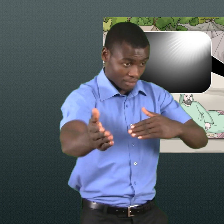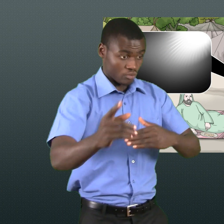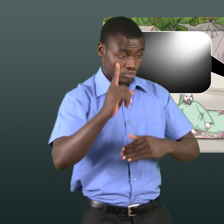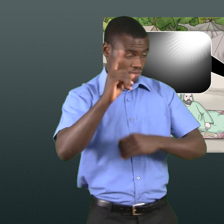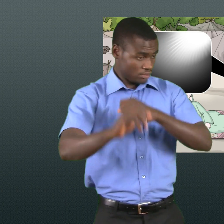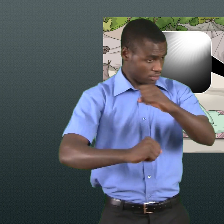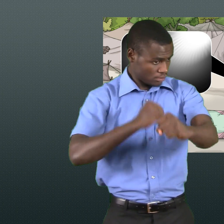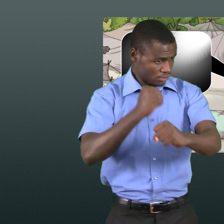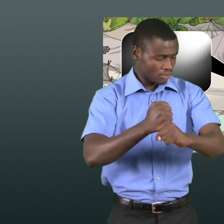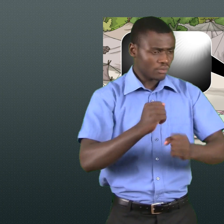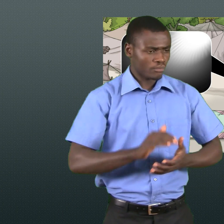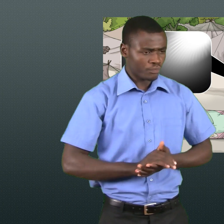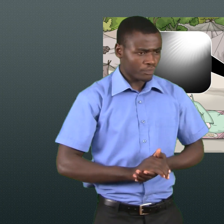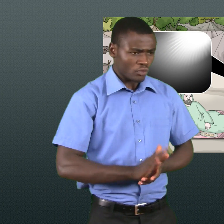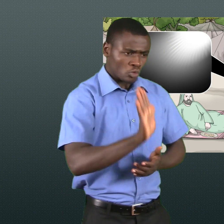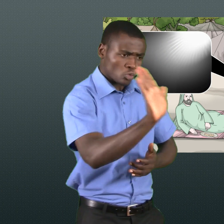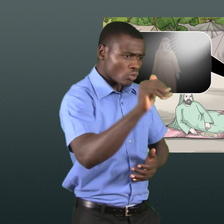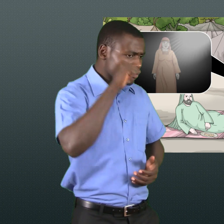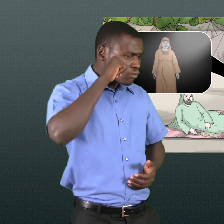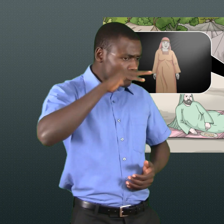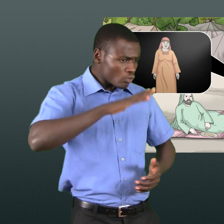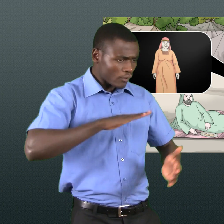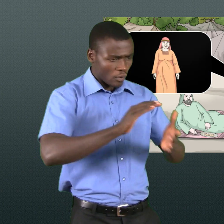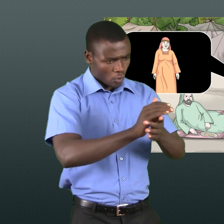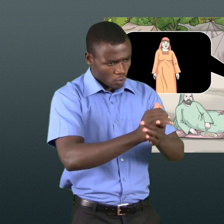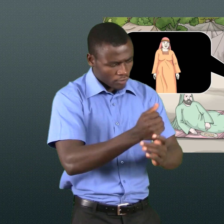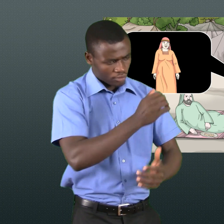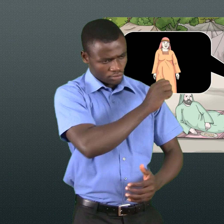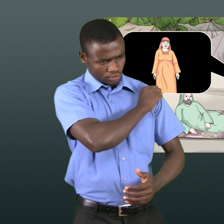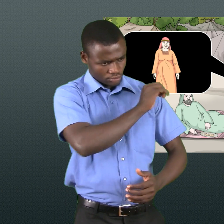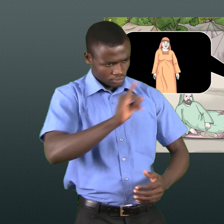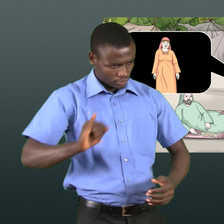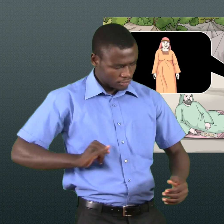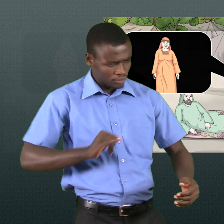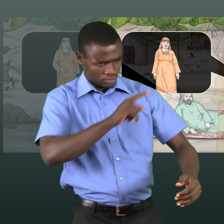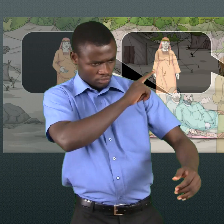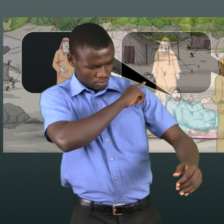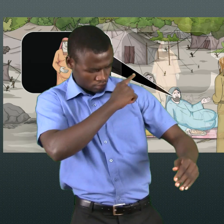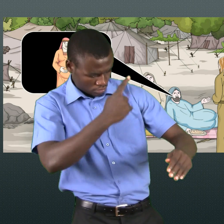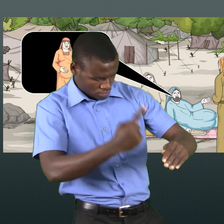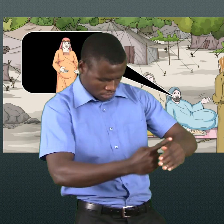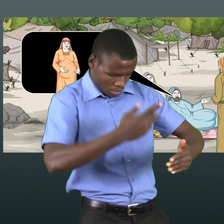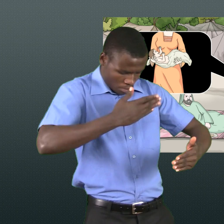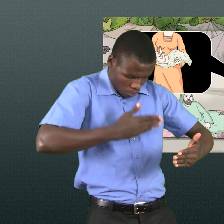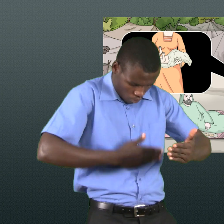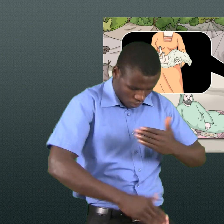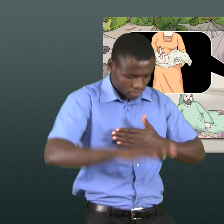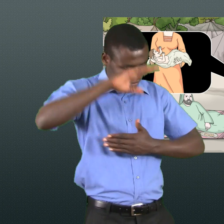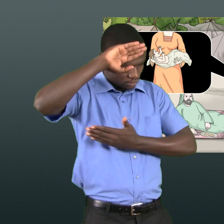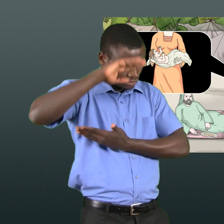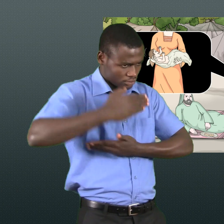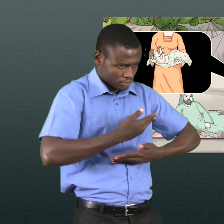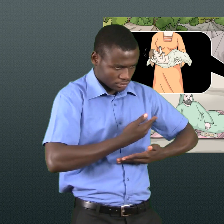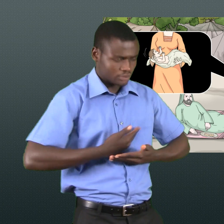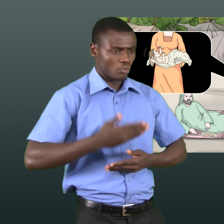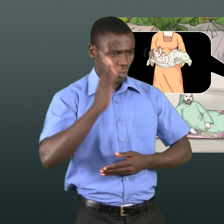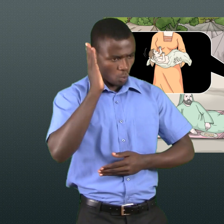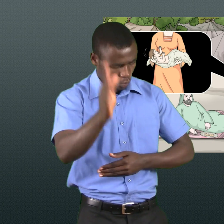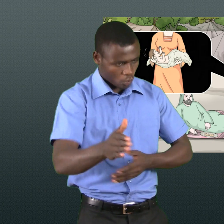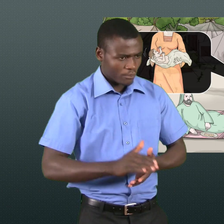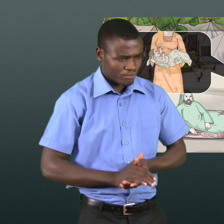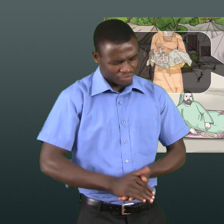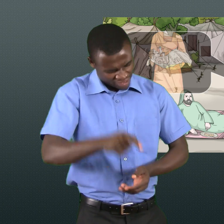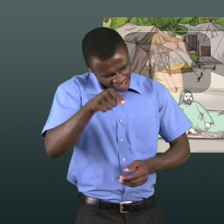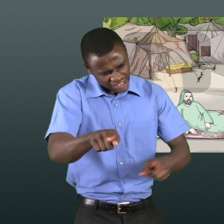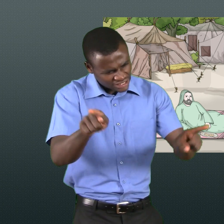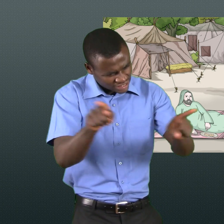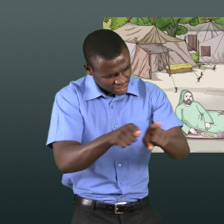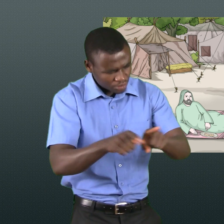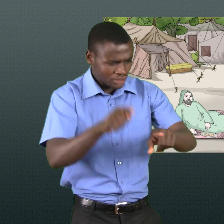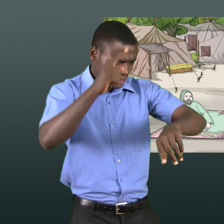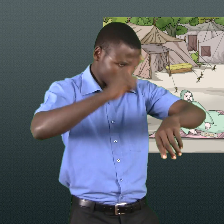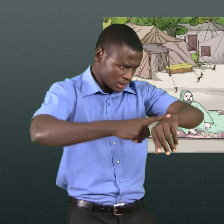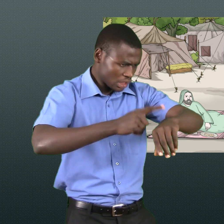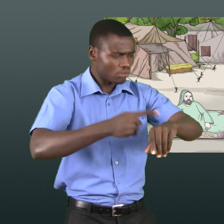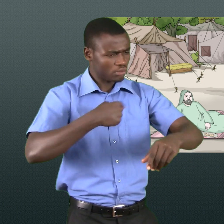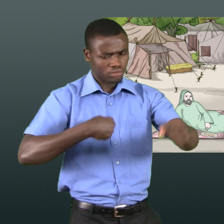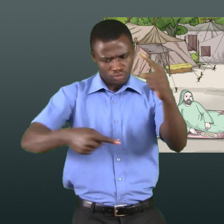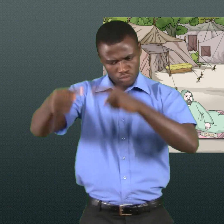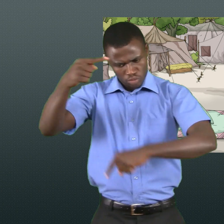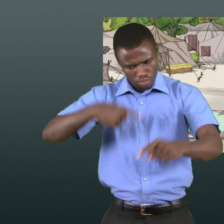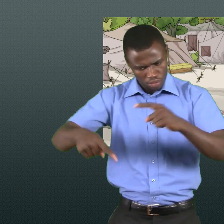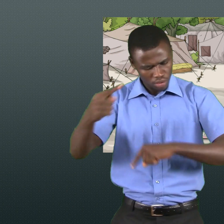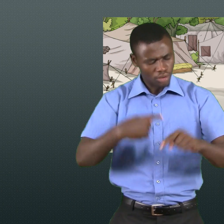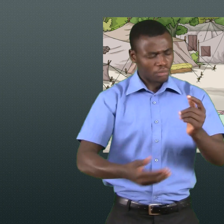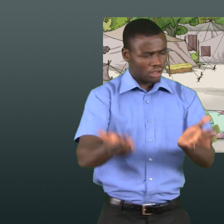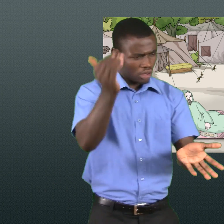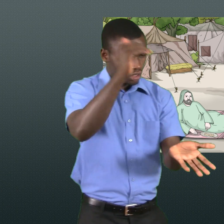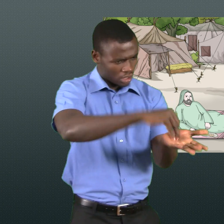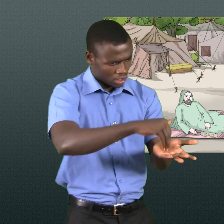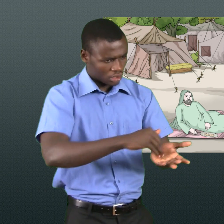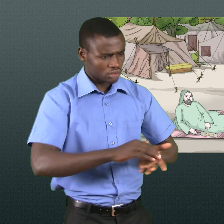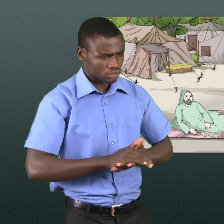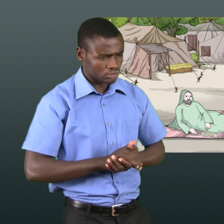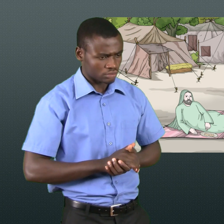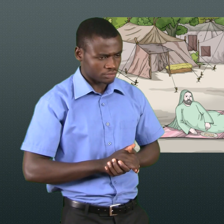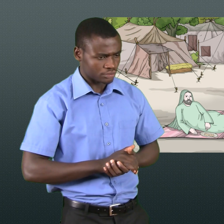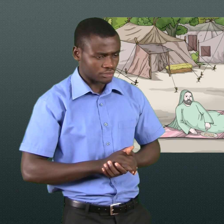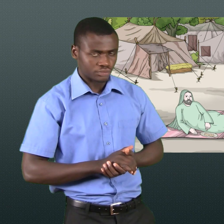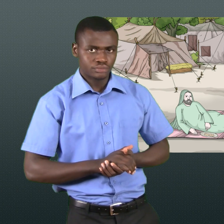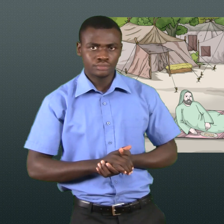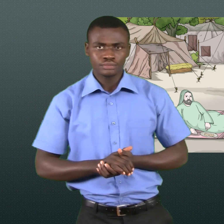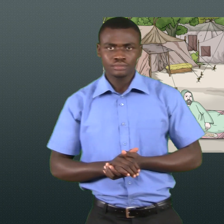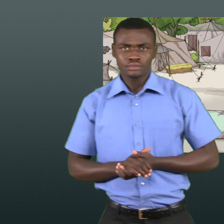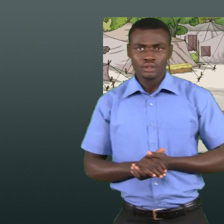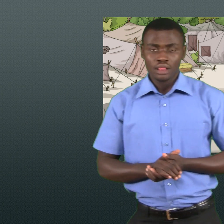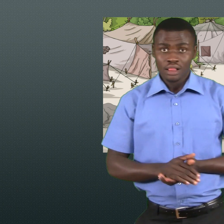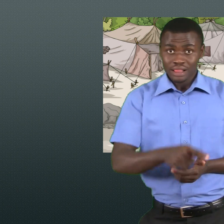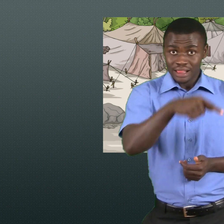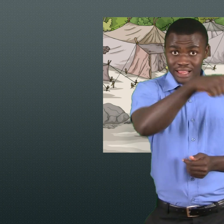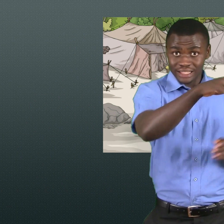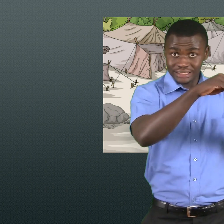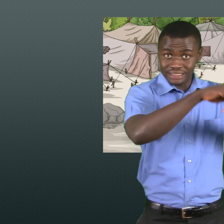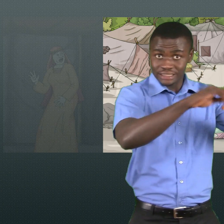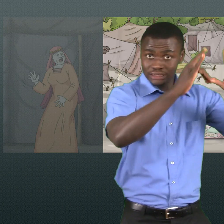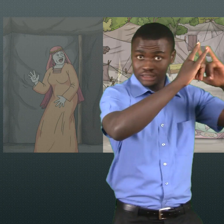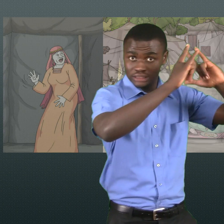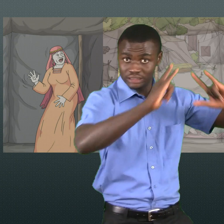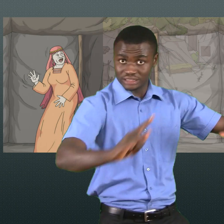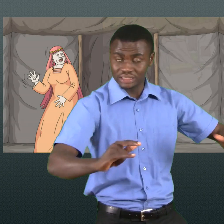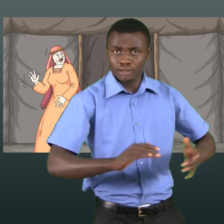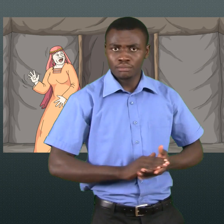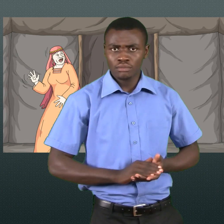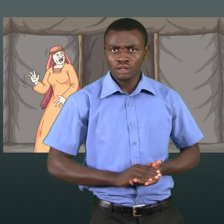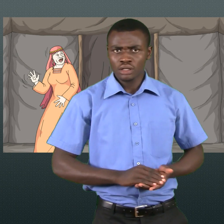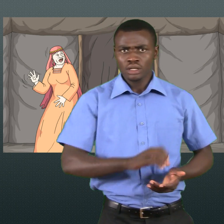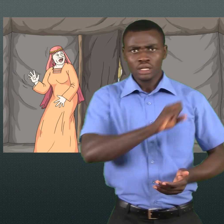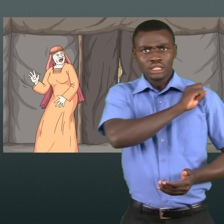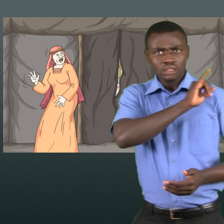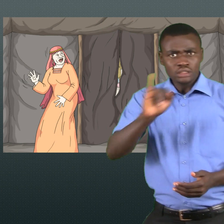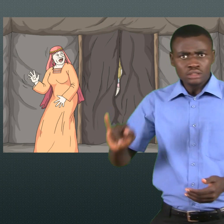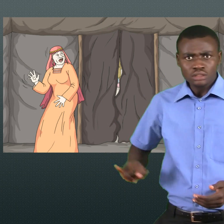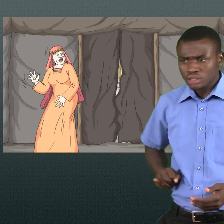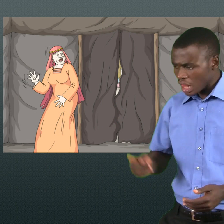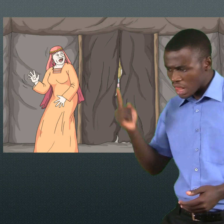At the appointed time I will return to you—in about a year—and Sarah will have a son.”